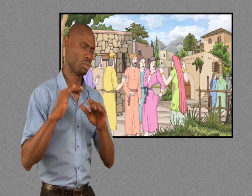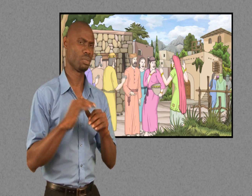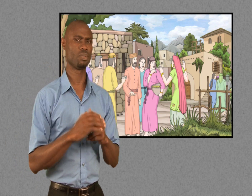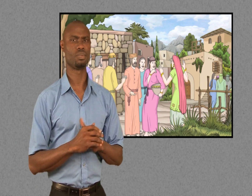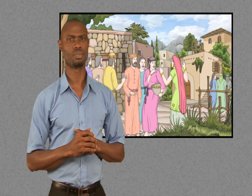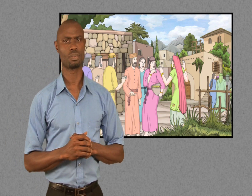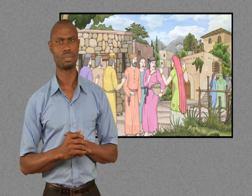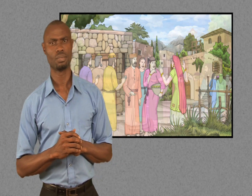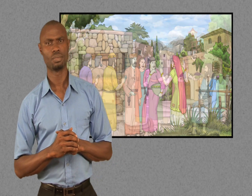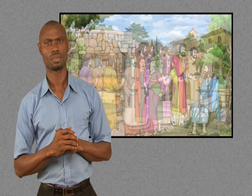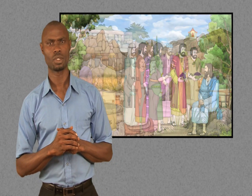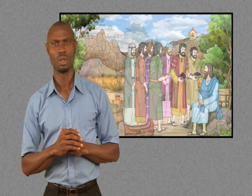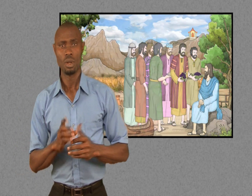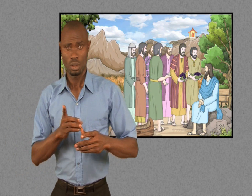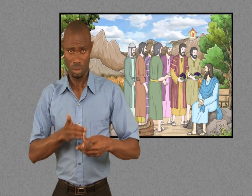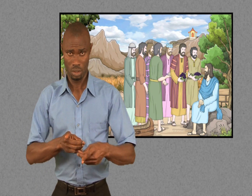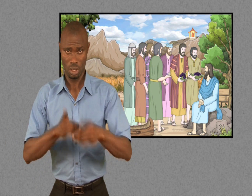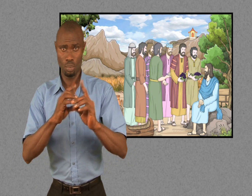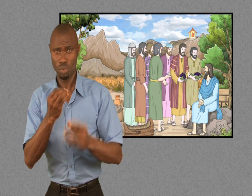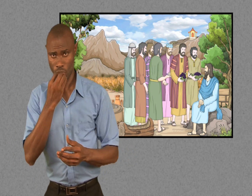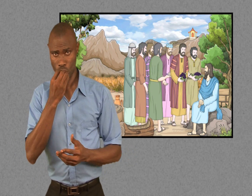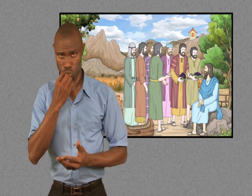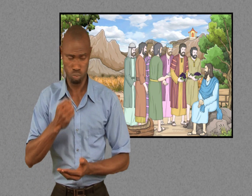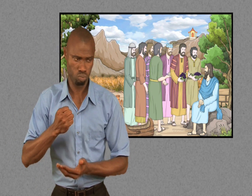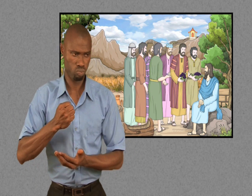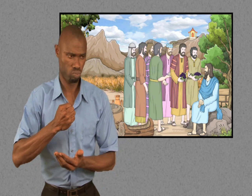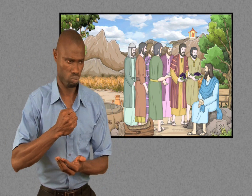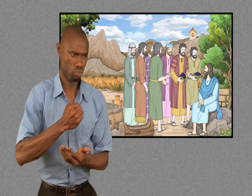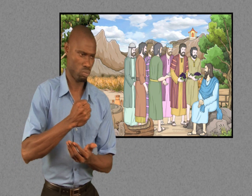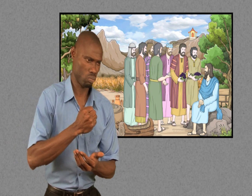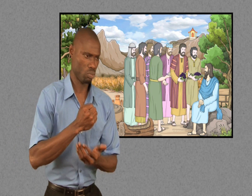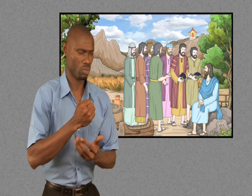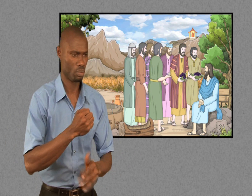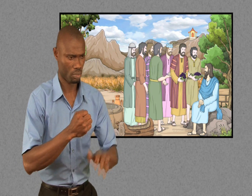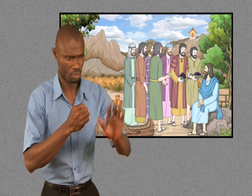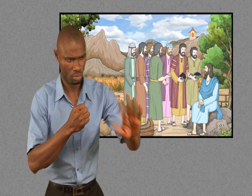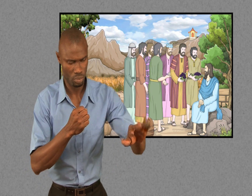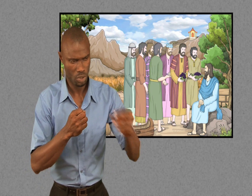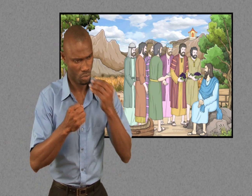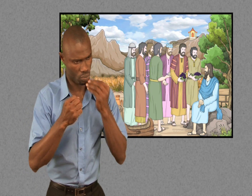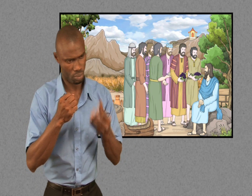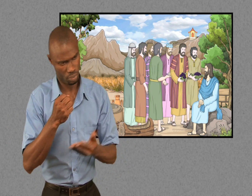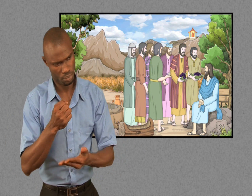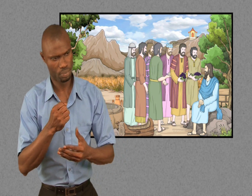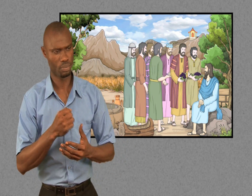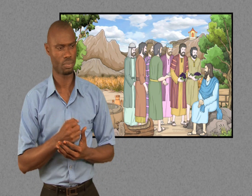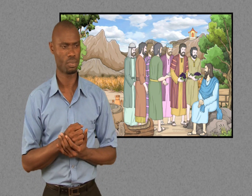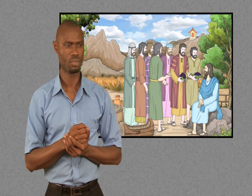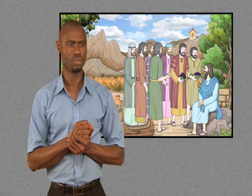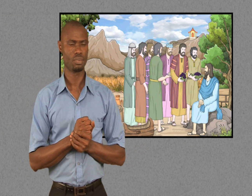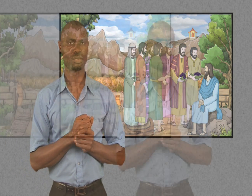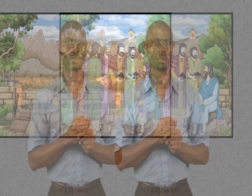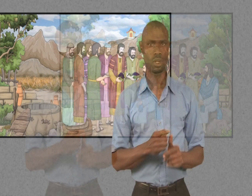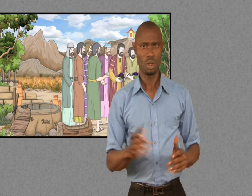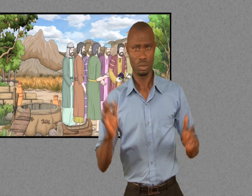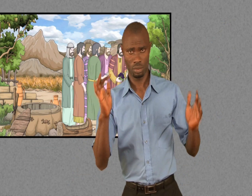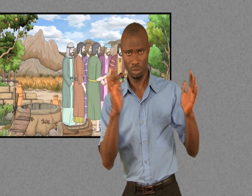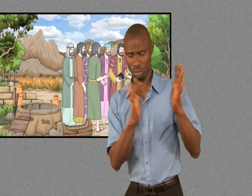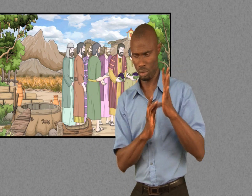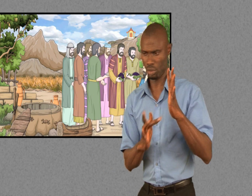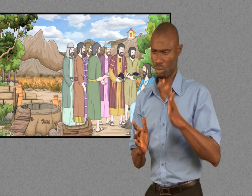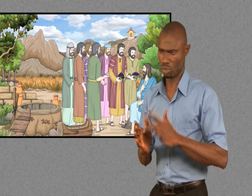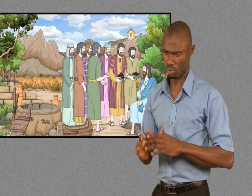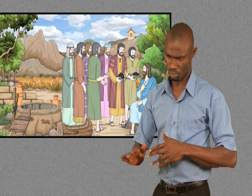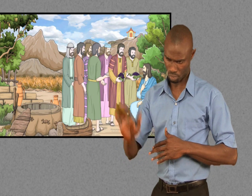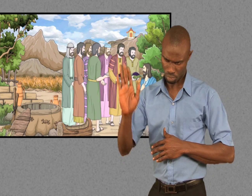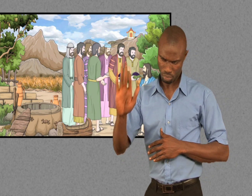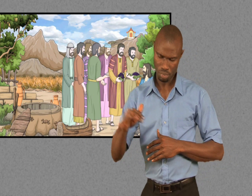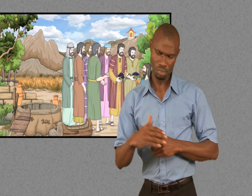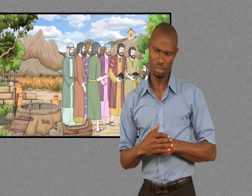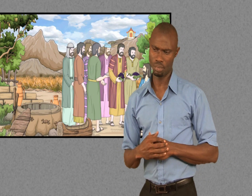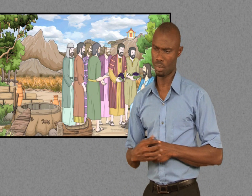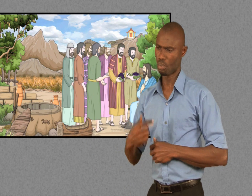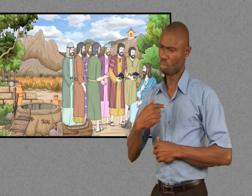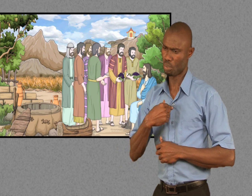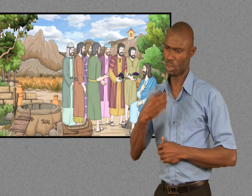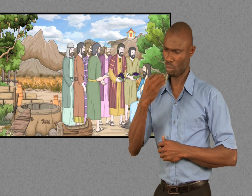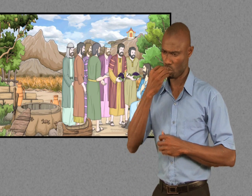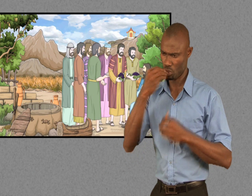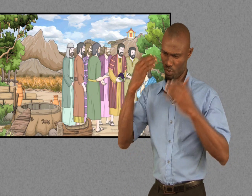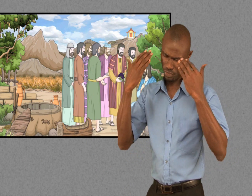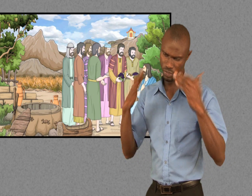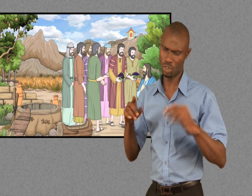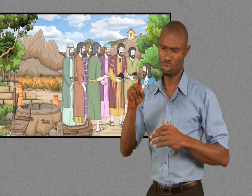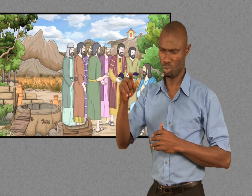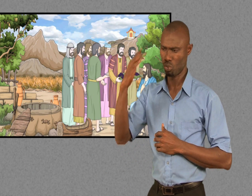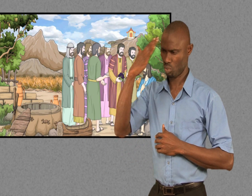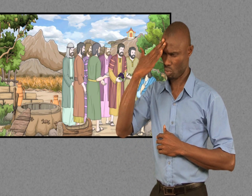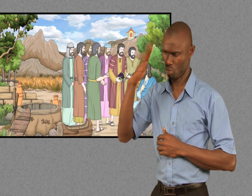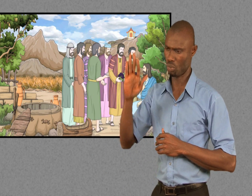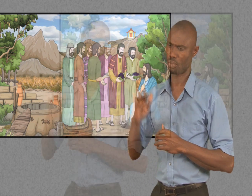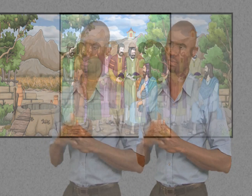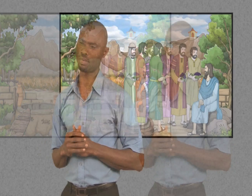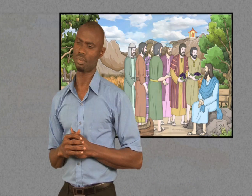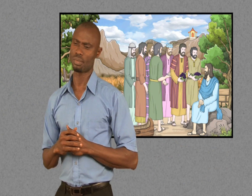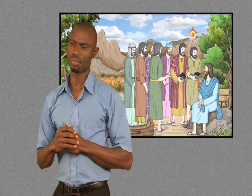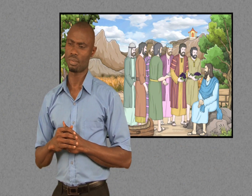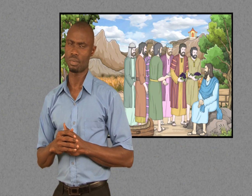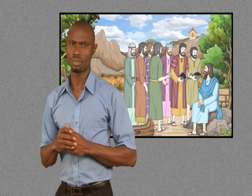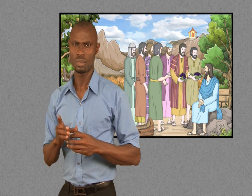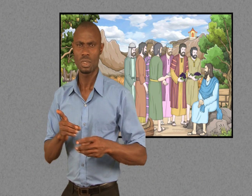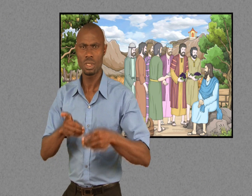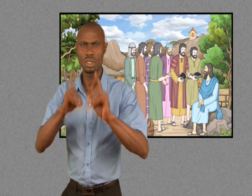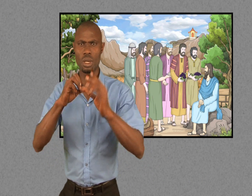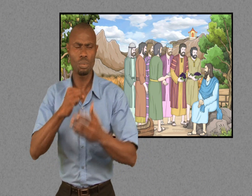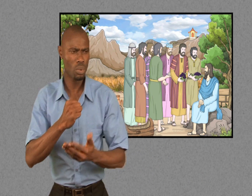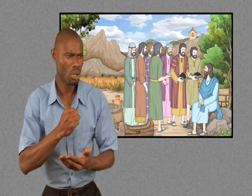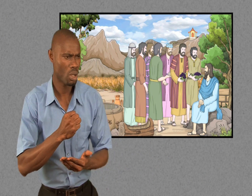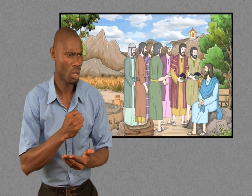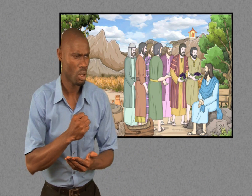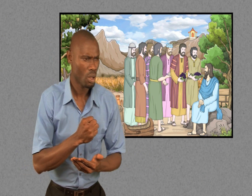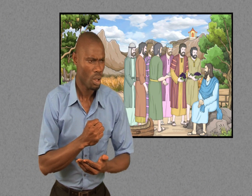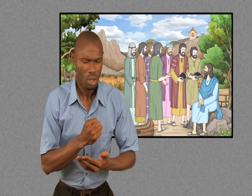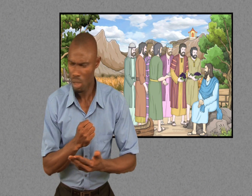Meanwhile the disciples urged Him, “Rabbi, eat something.”